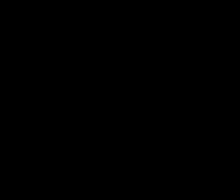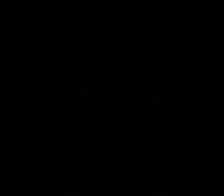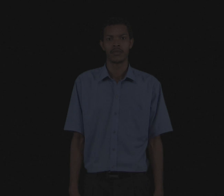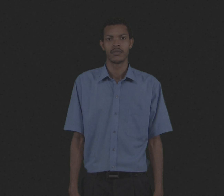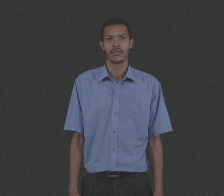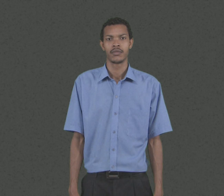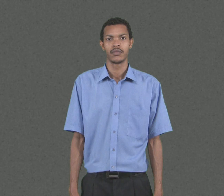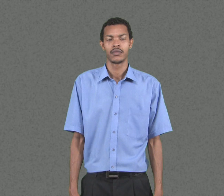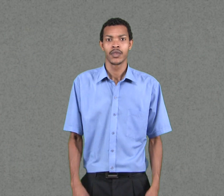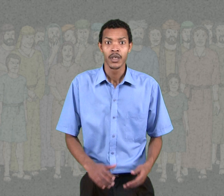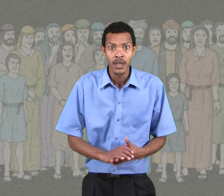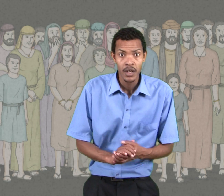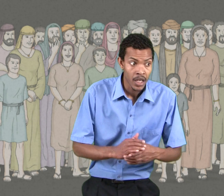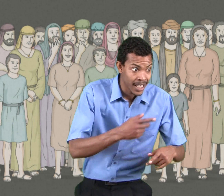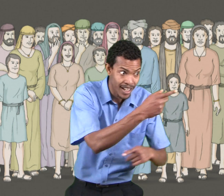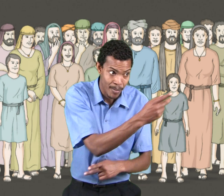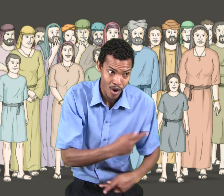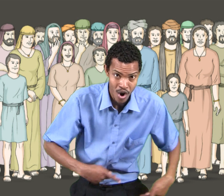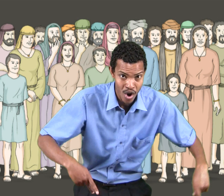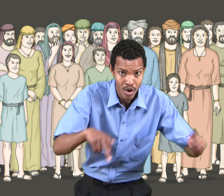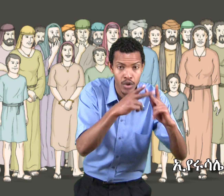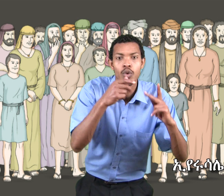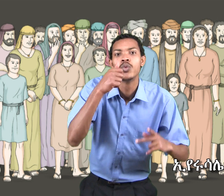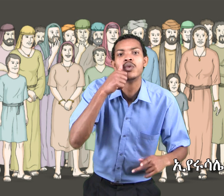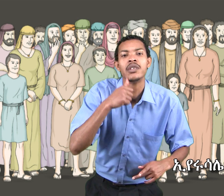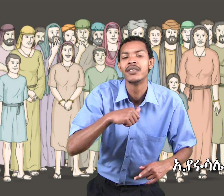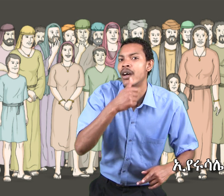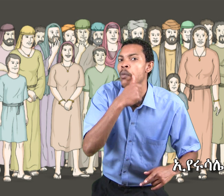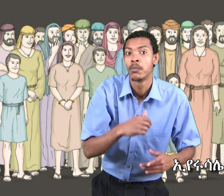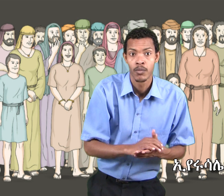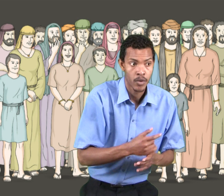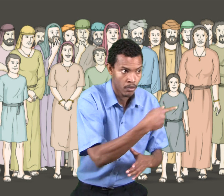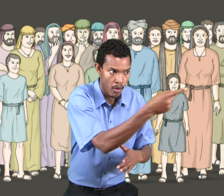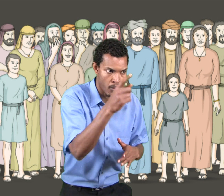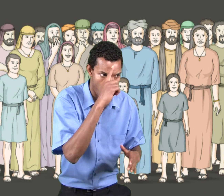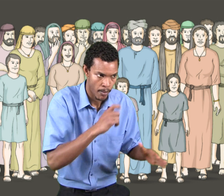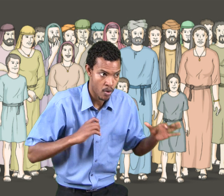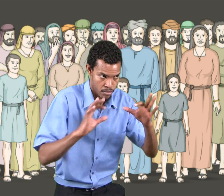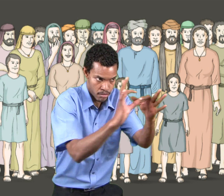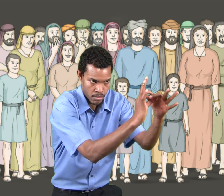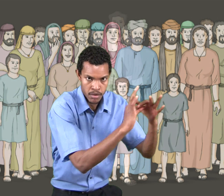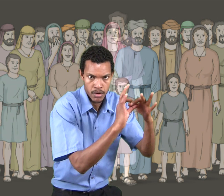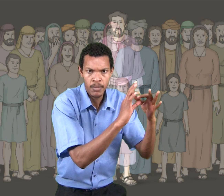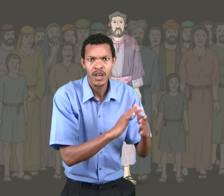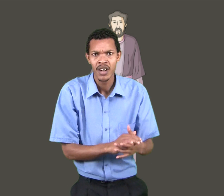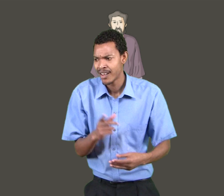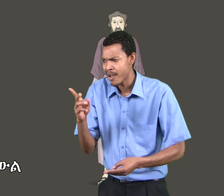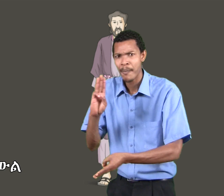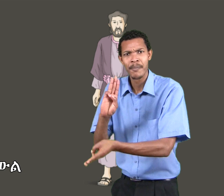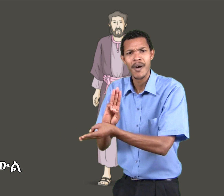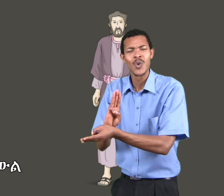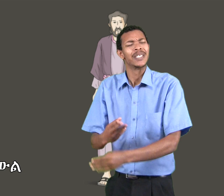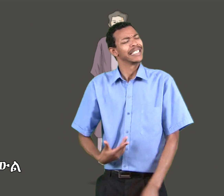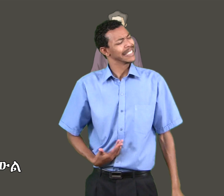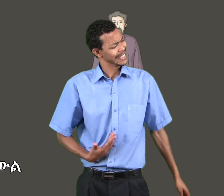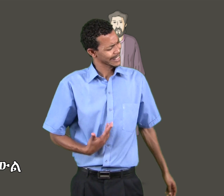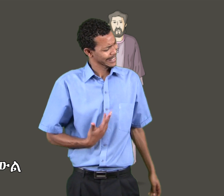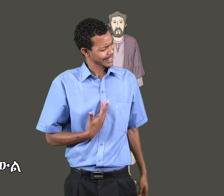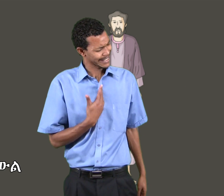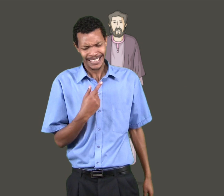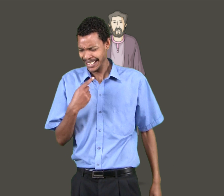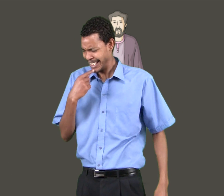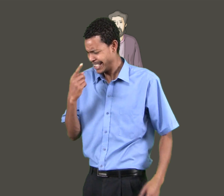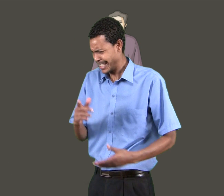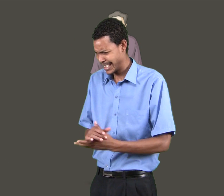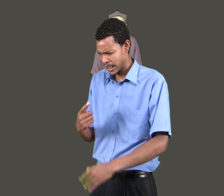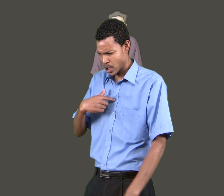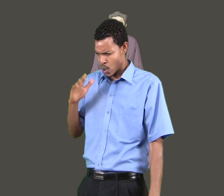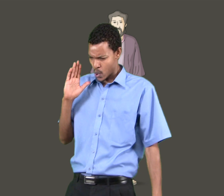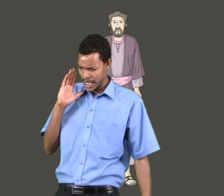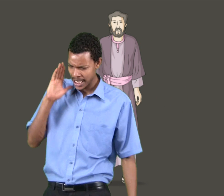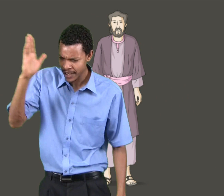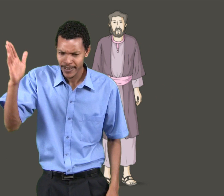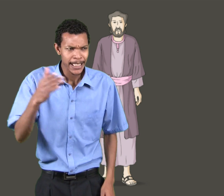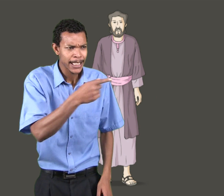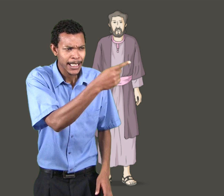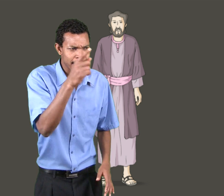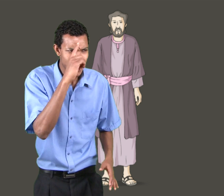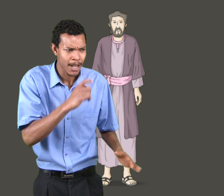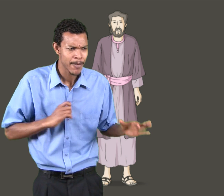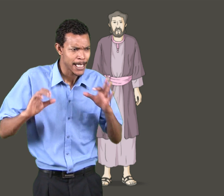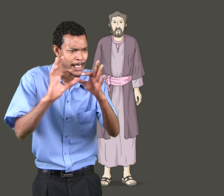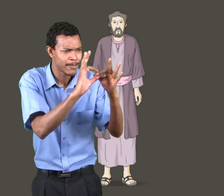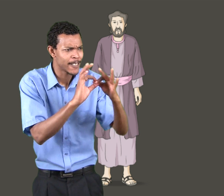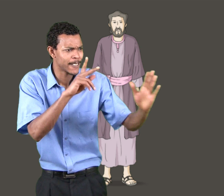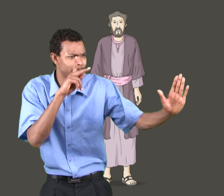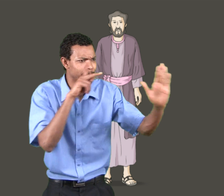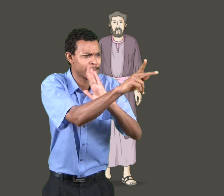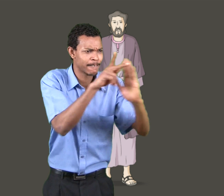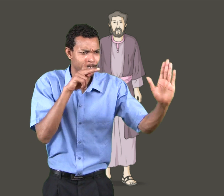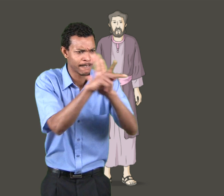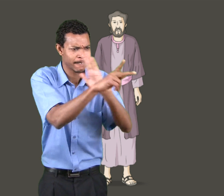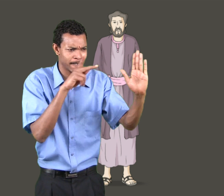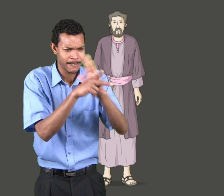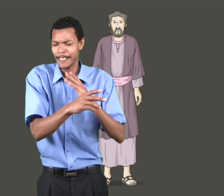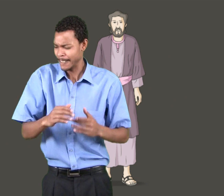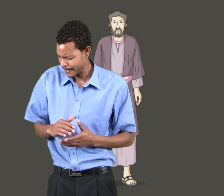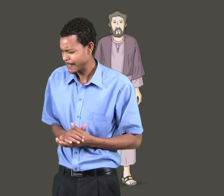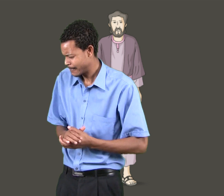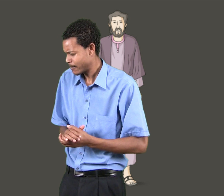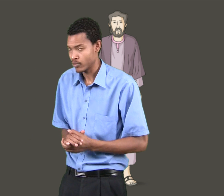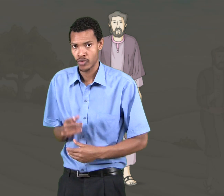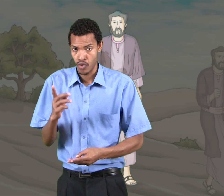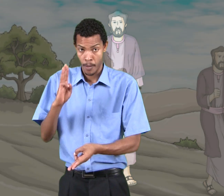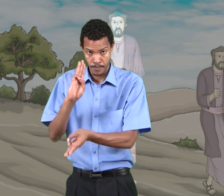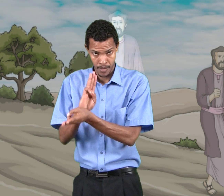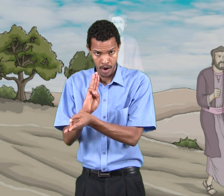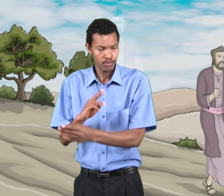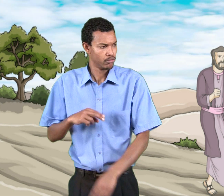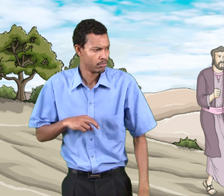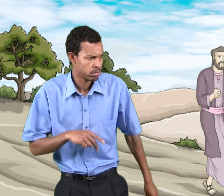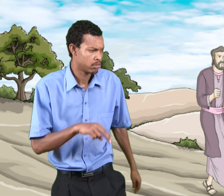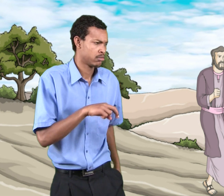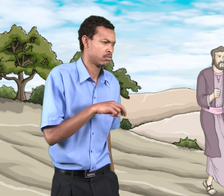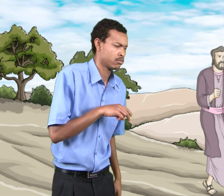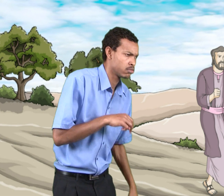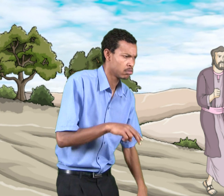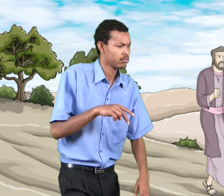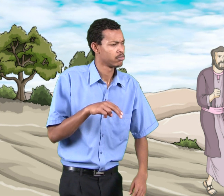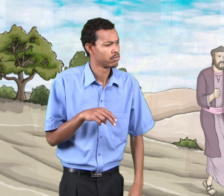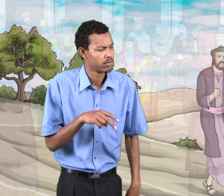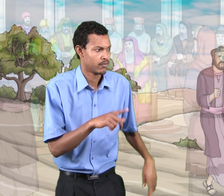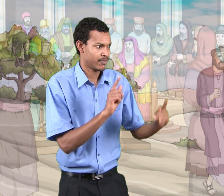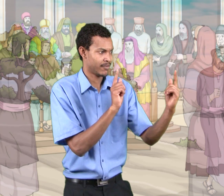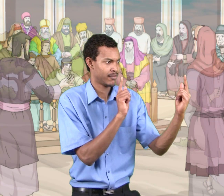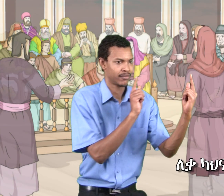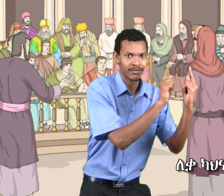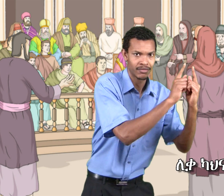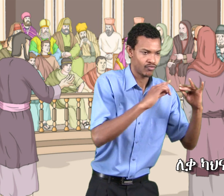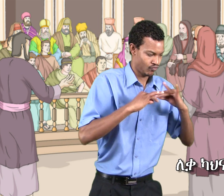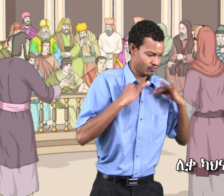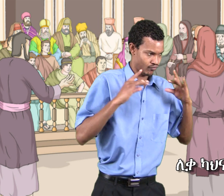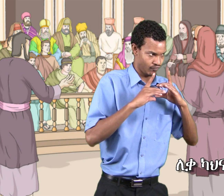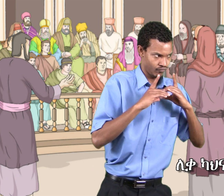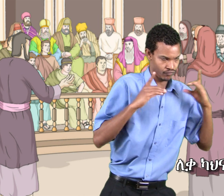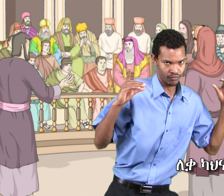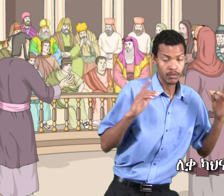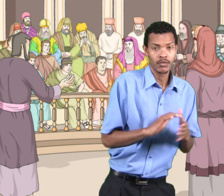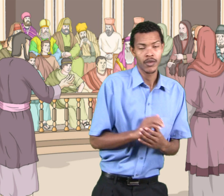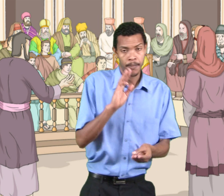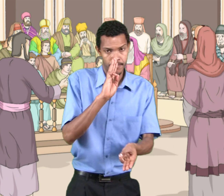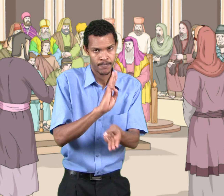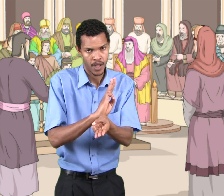Meanwhile, Saul was still breathing out murderous threats against the disciples of the Lord.